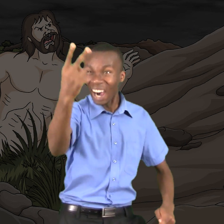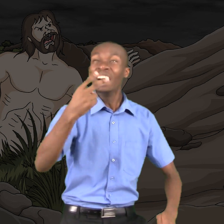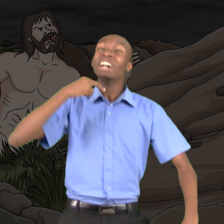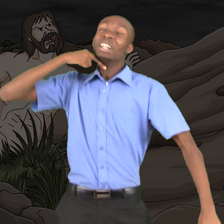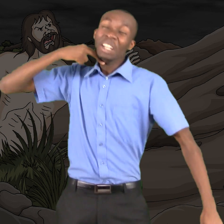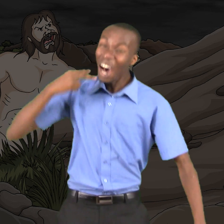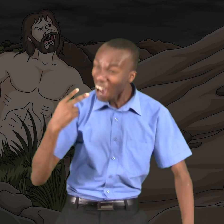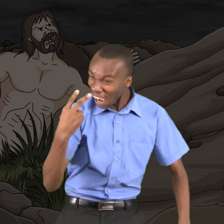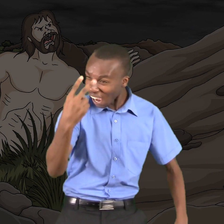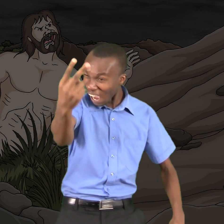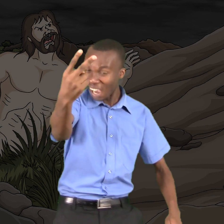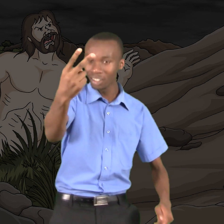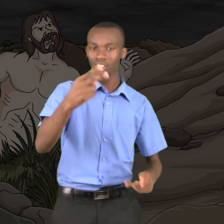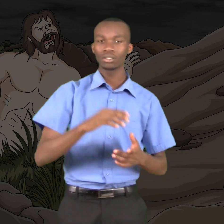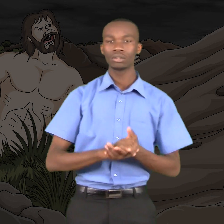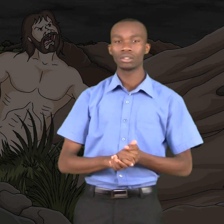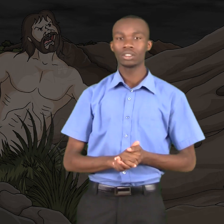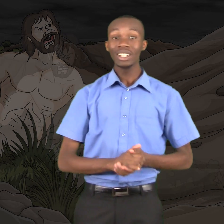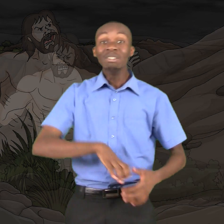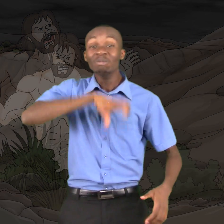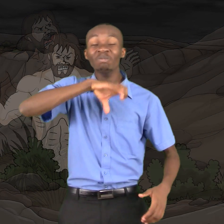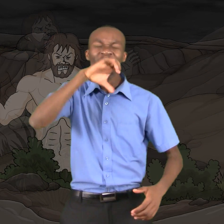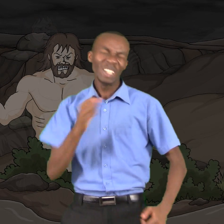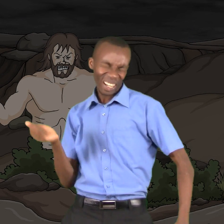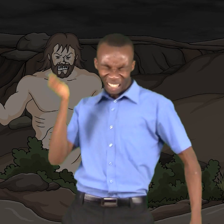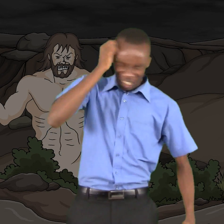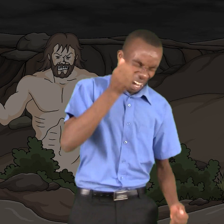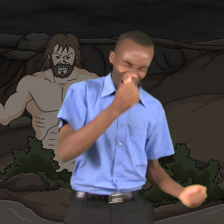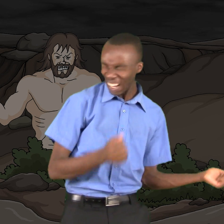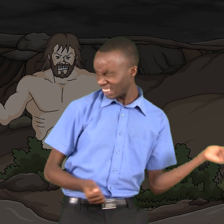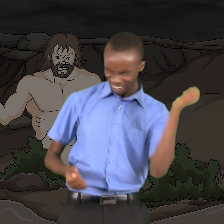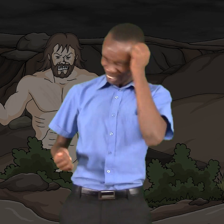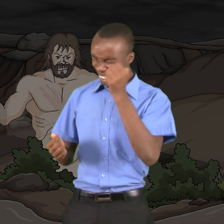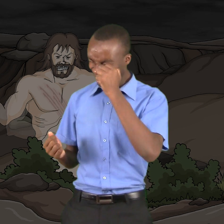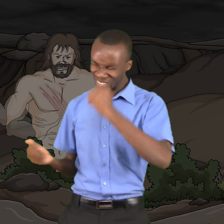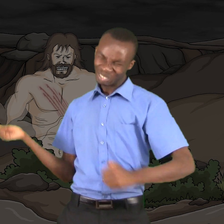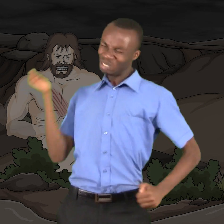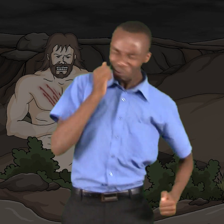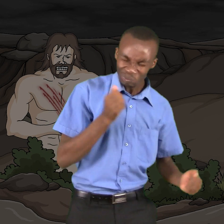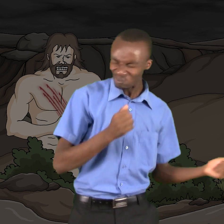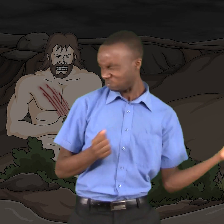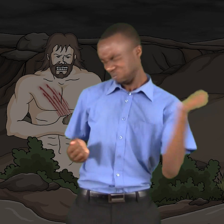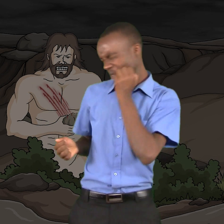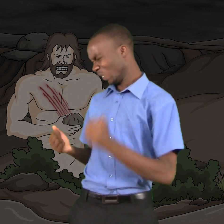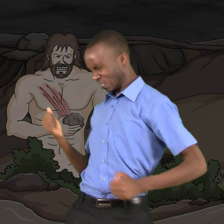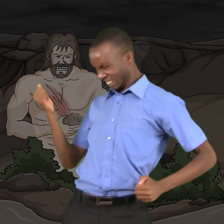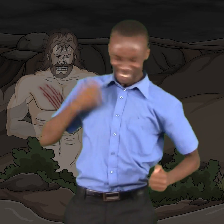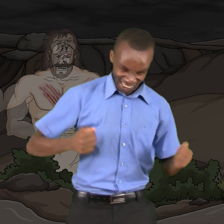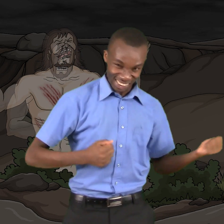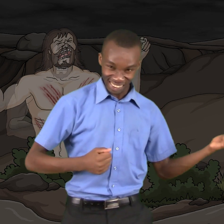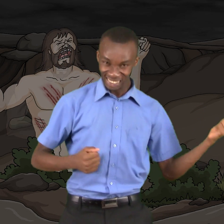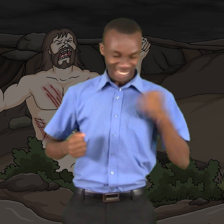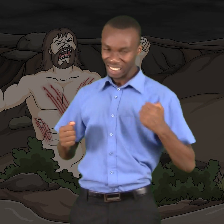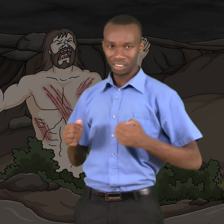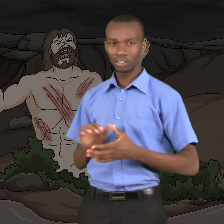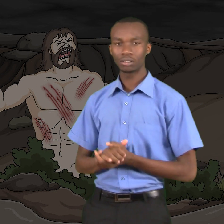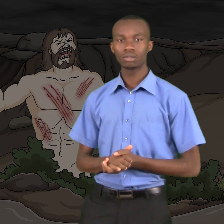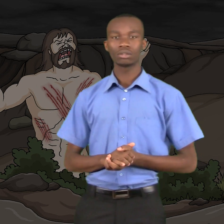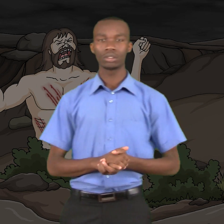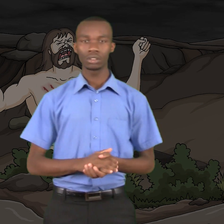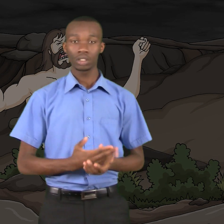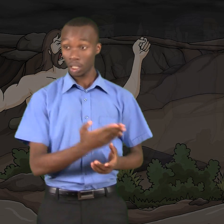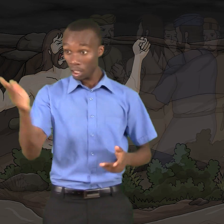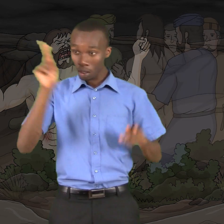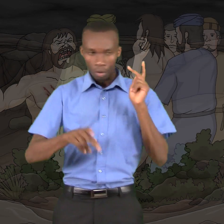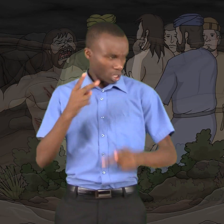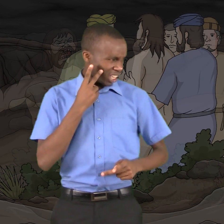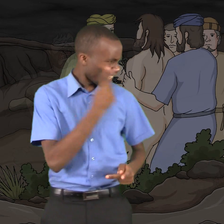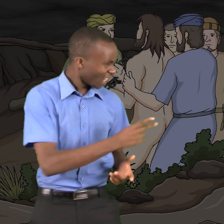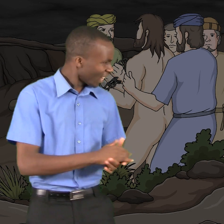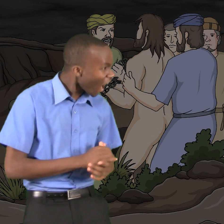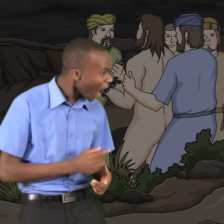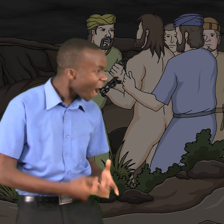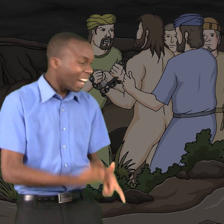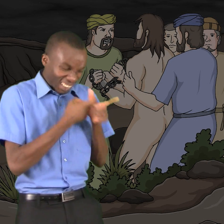Night and day in the tombs and in the mountains he kept crying out and cutting himself with stones.